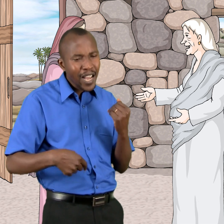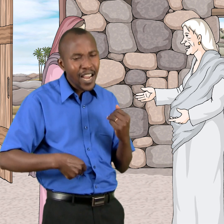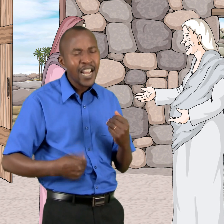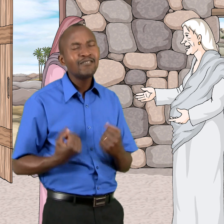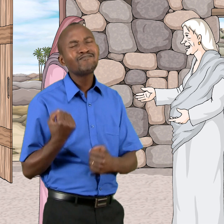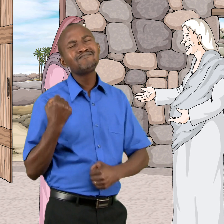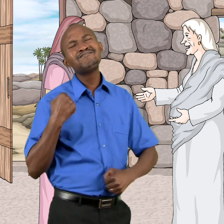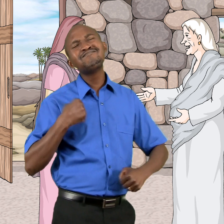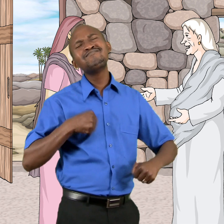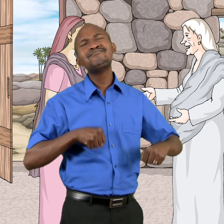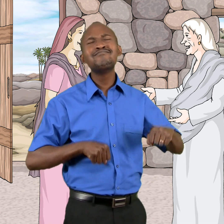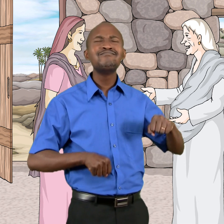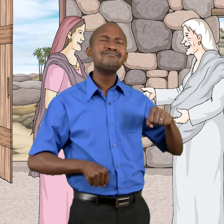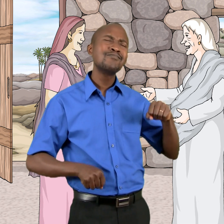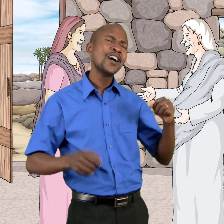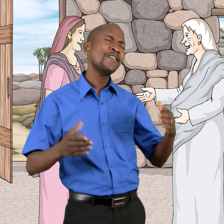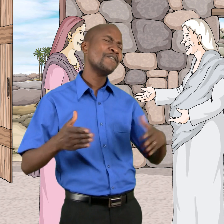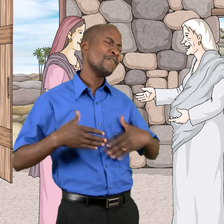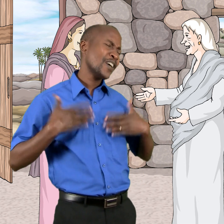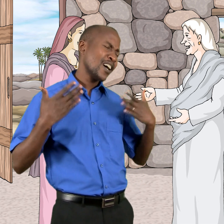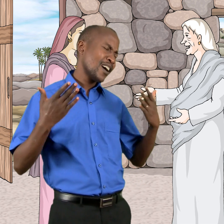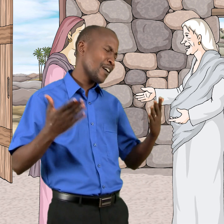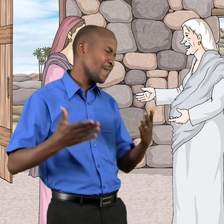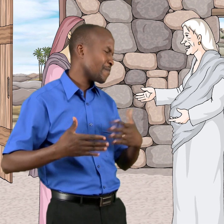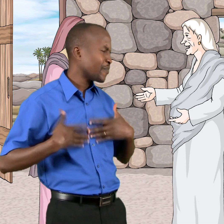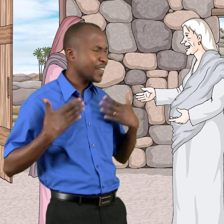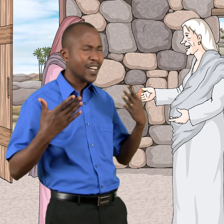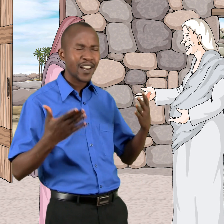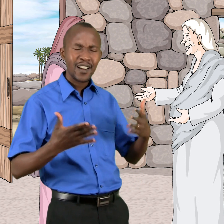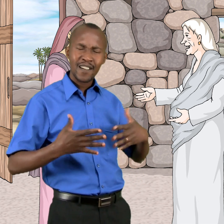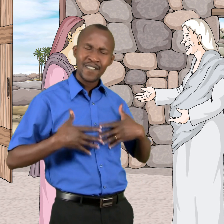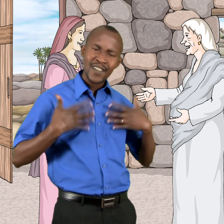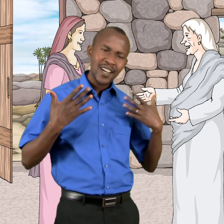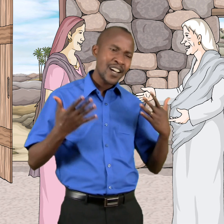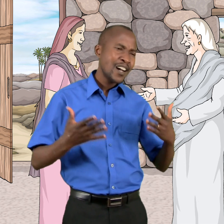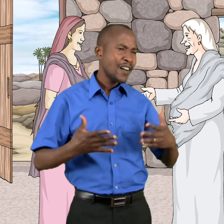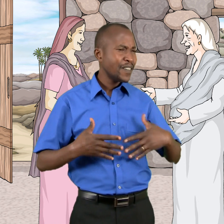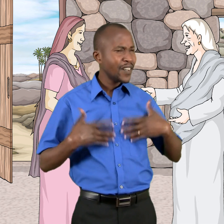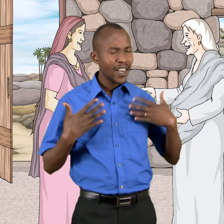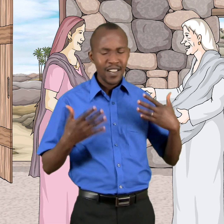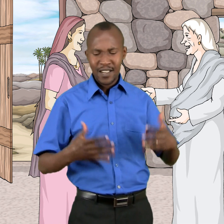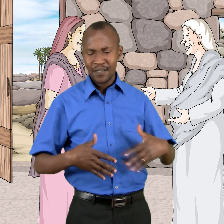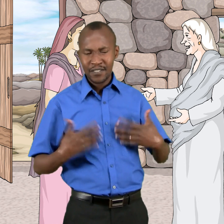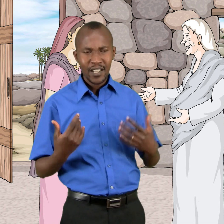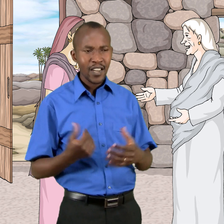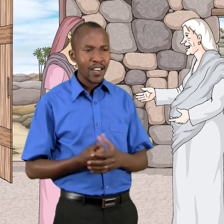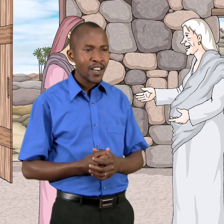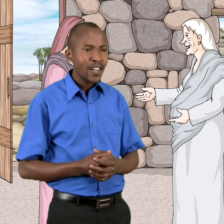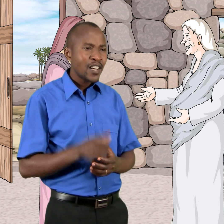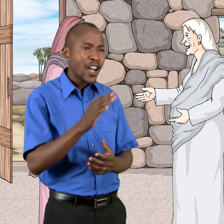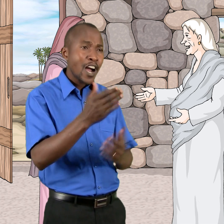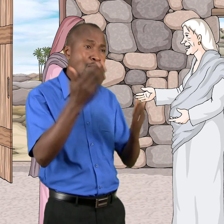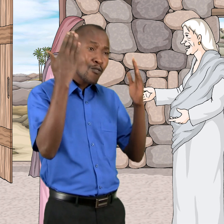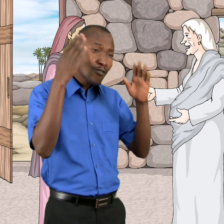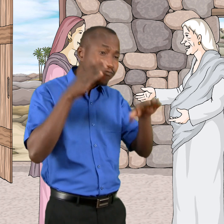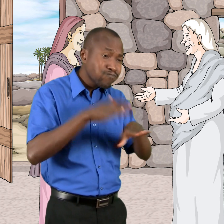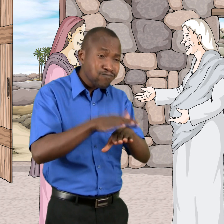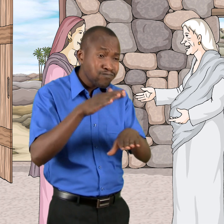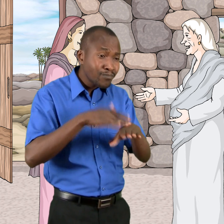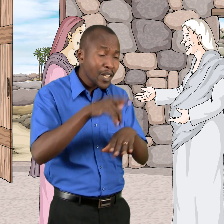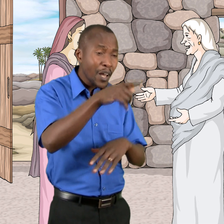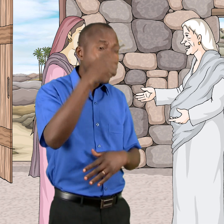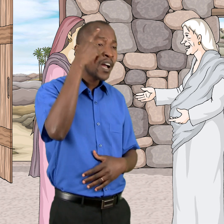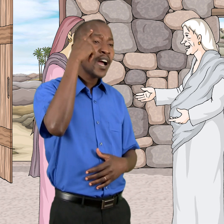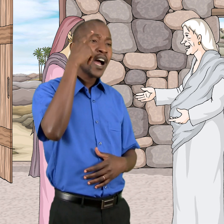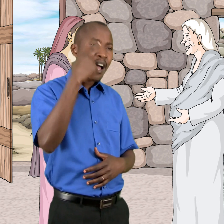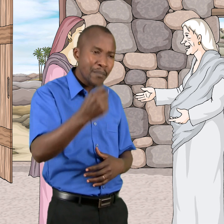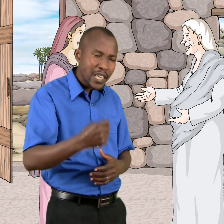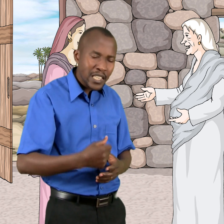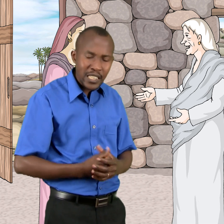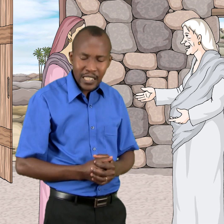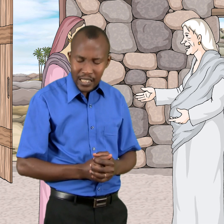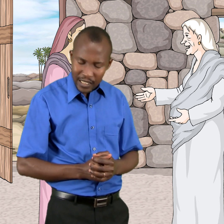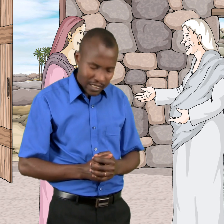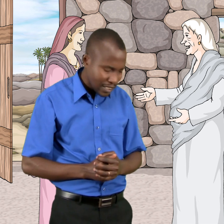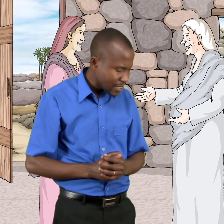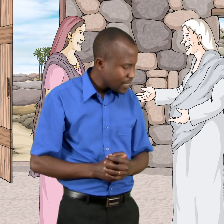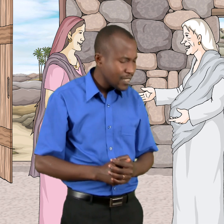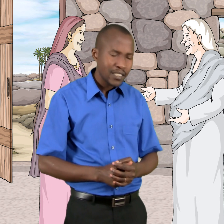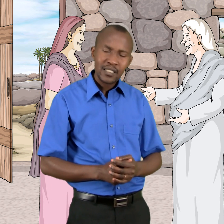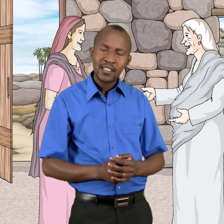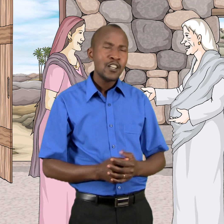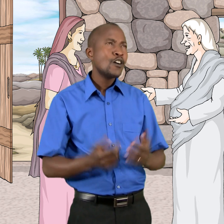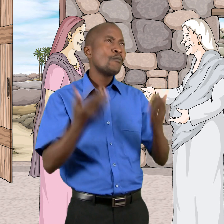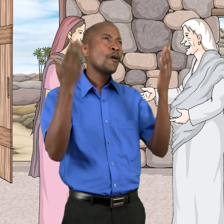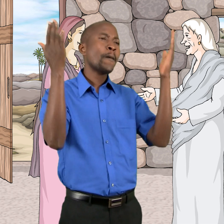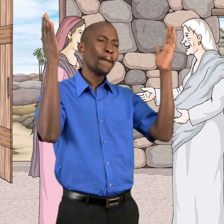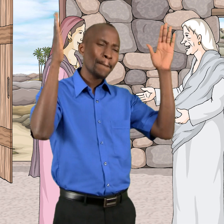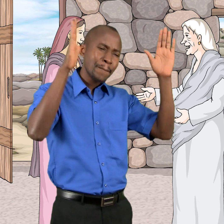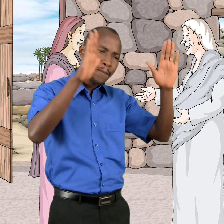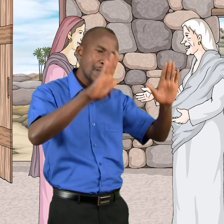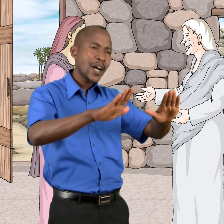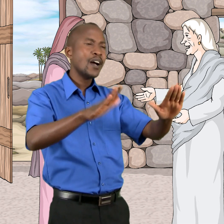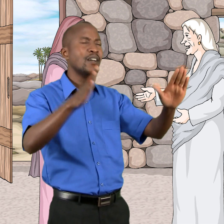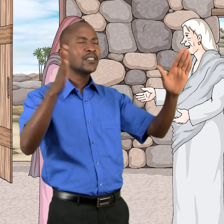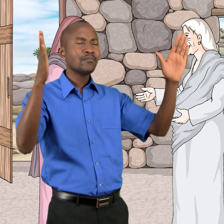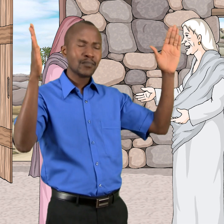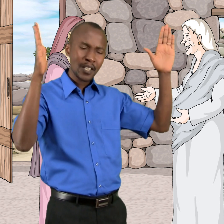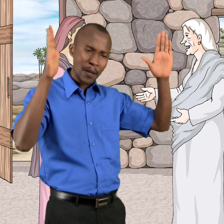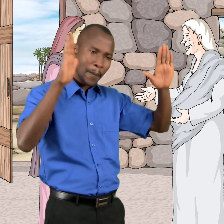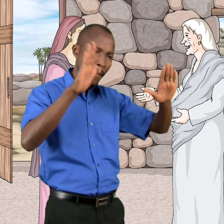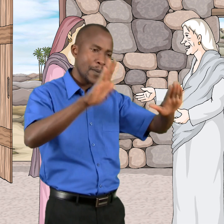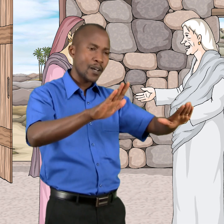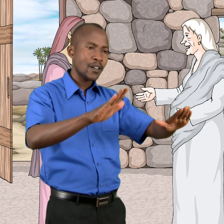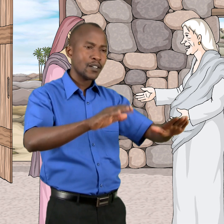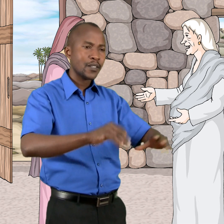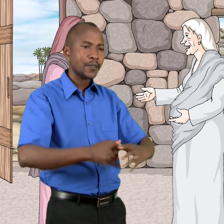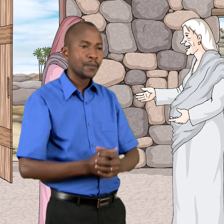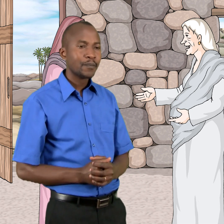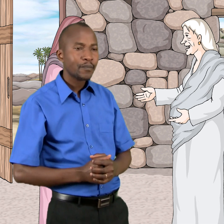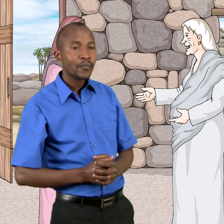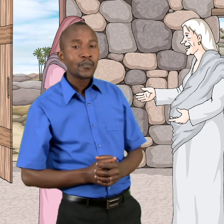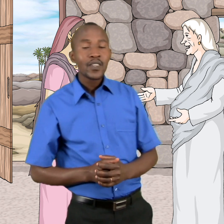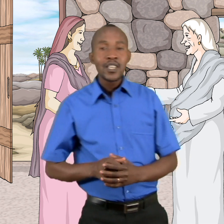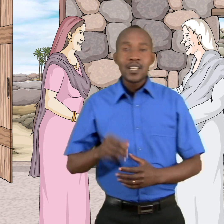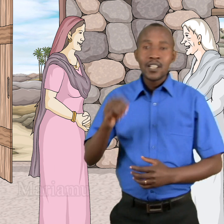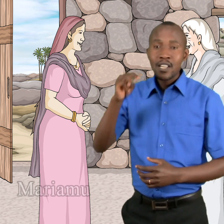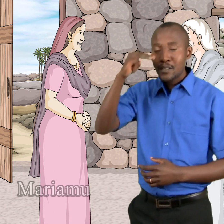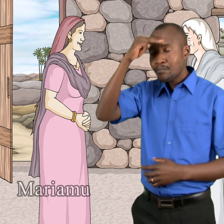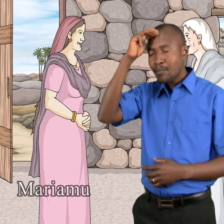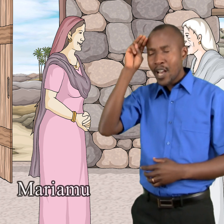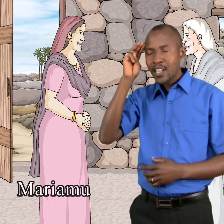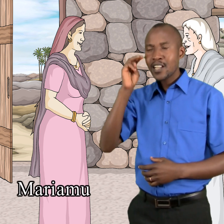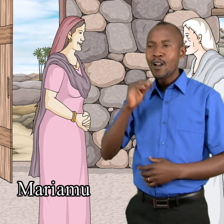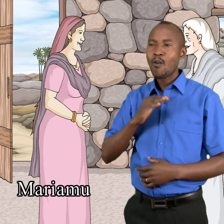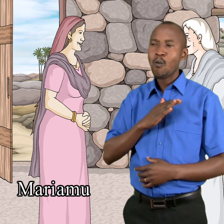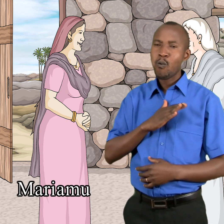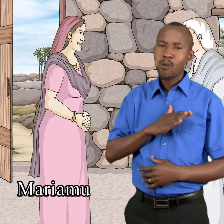Blessed is she who has believed that the Lord’s word to her will be fulfilled.”